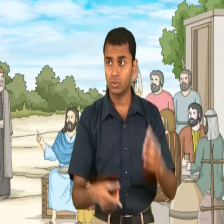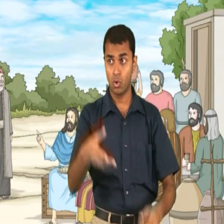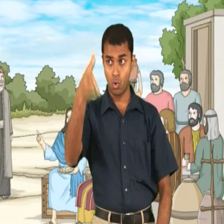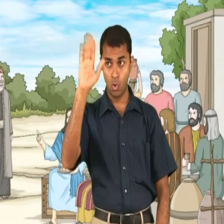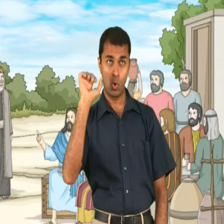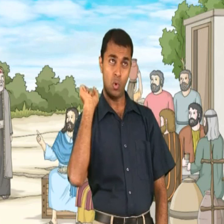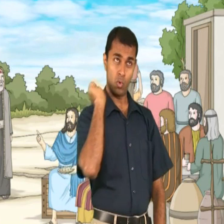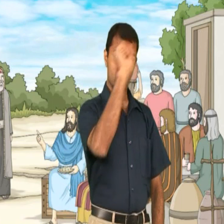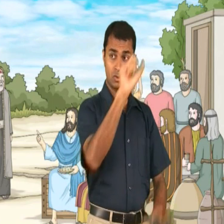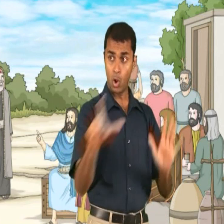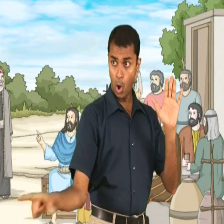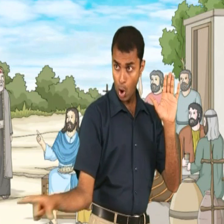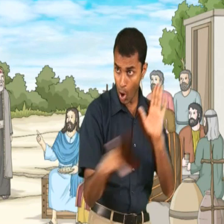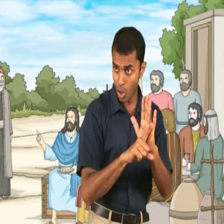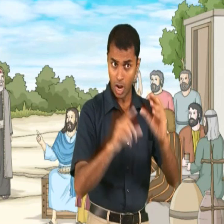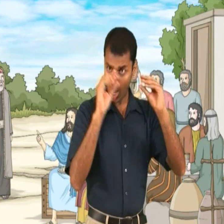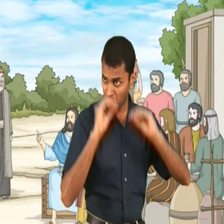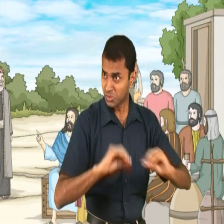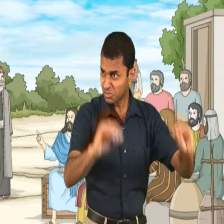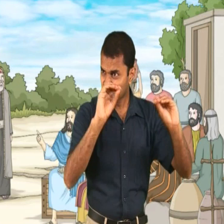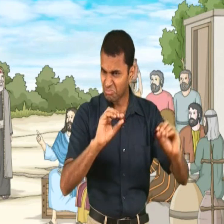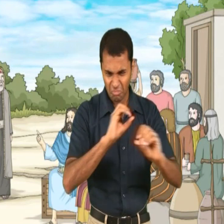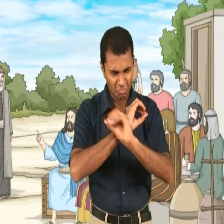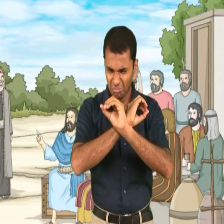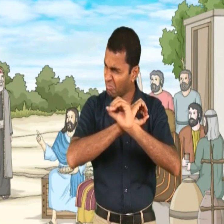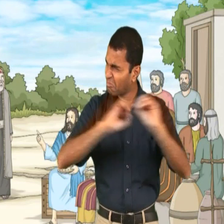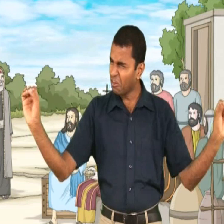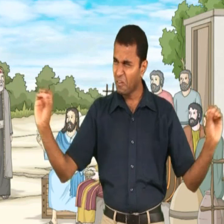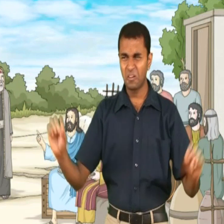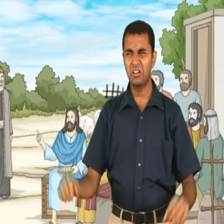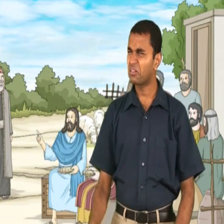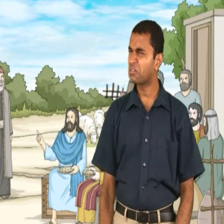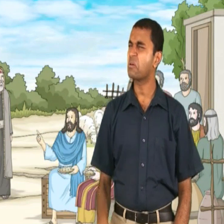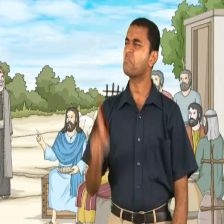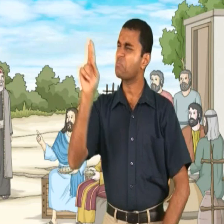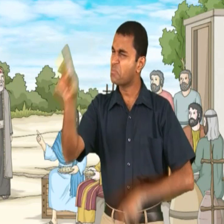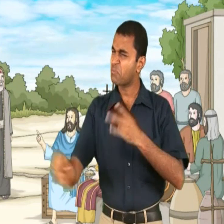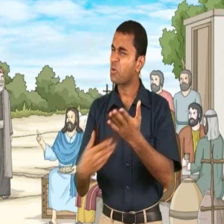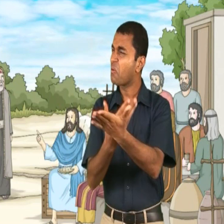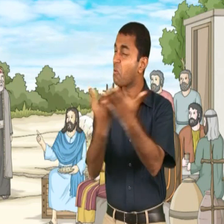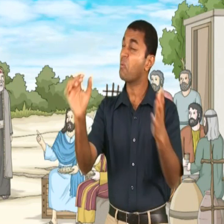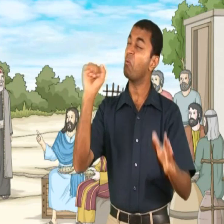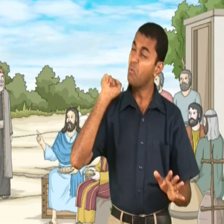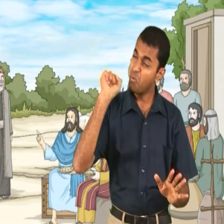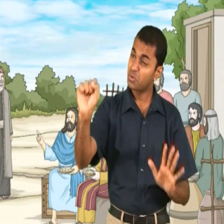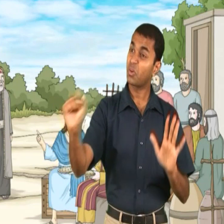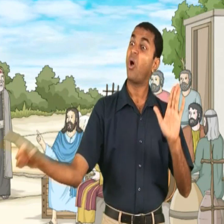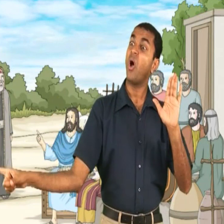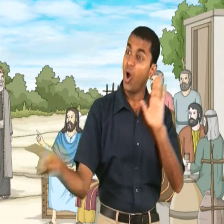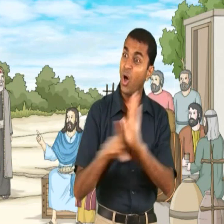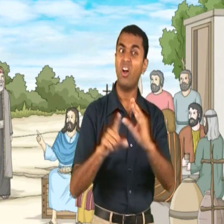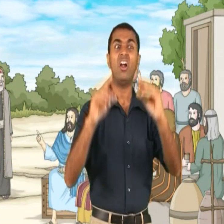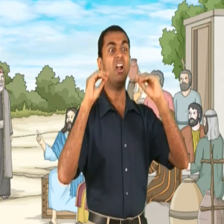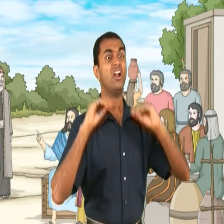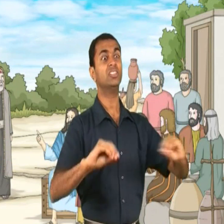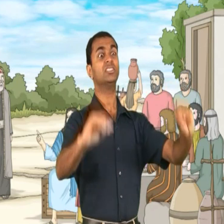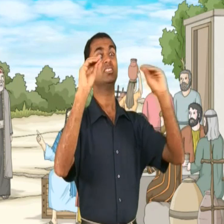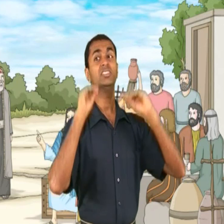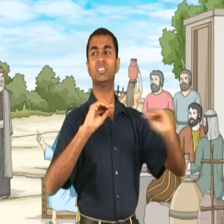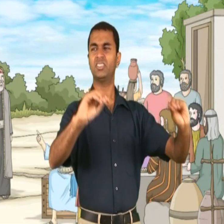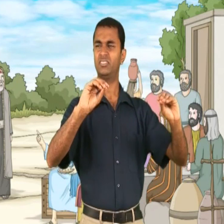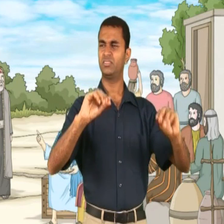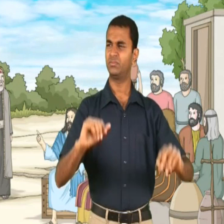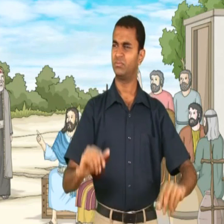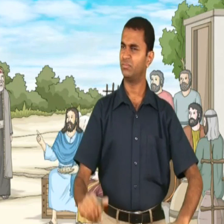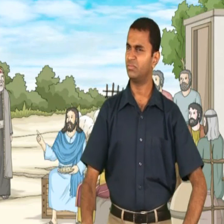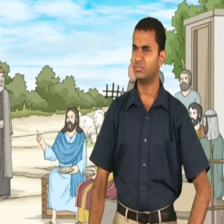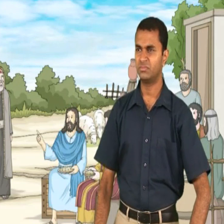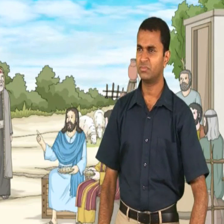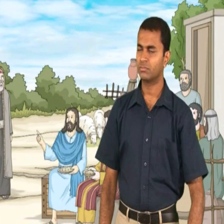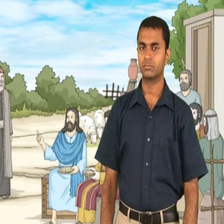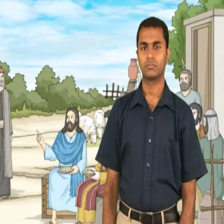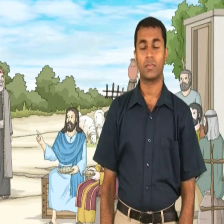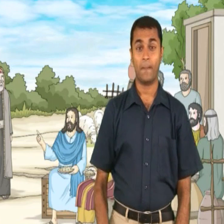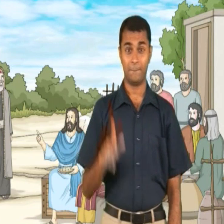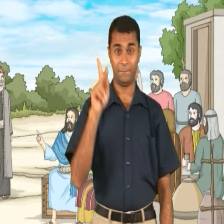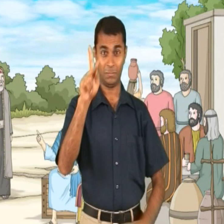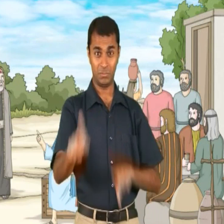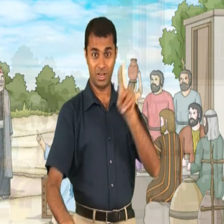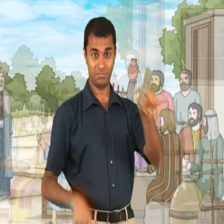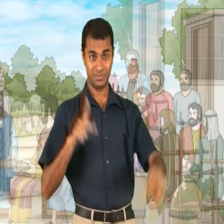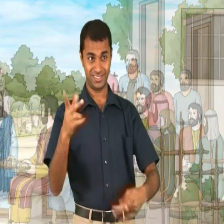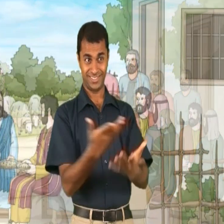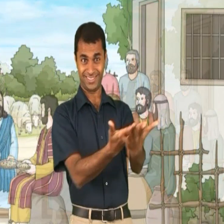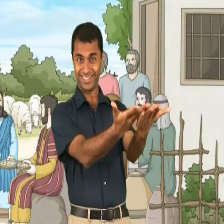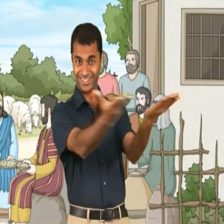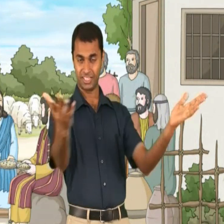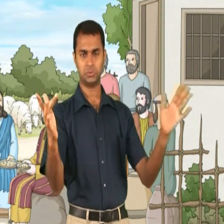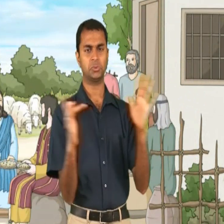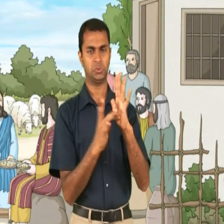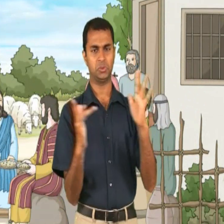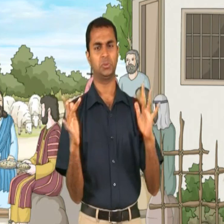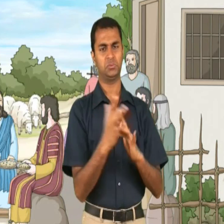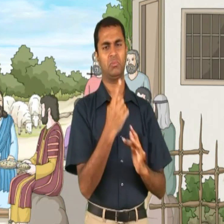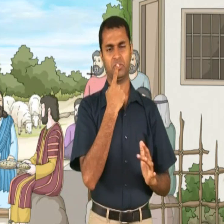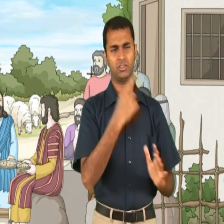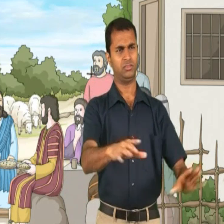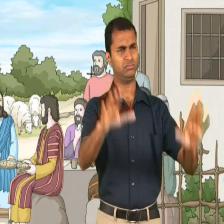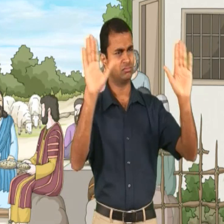A man is not defiled by what enters his mouth, but by what comes out of it.”